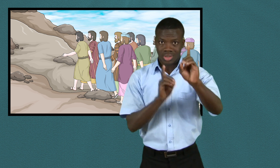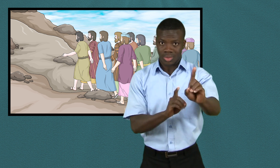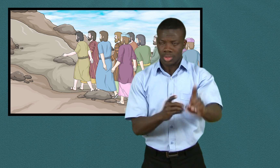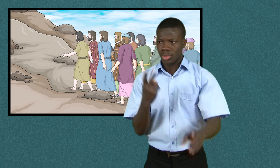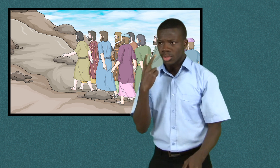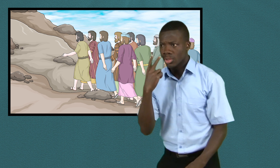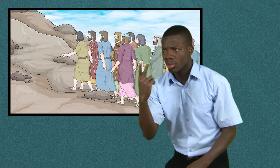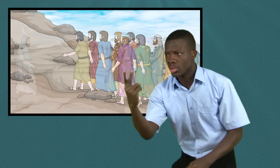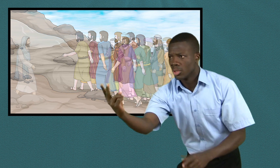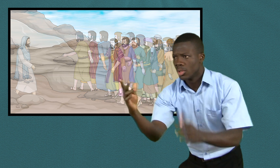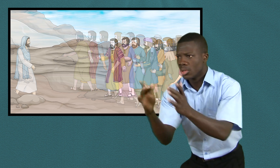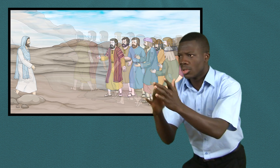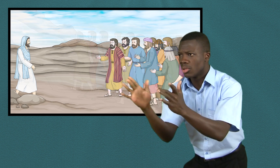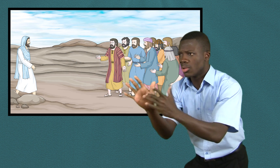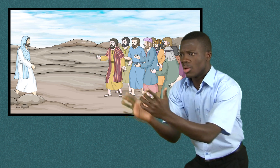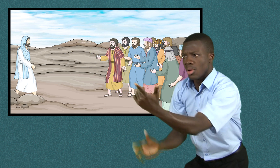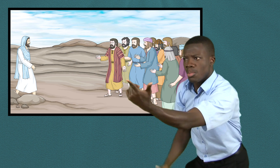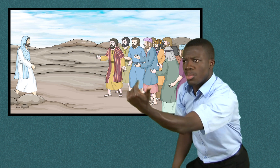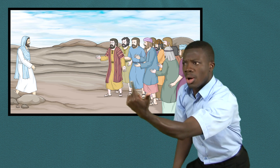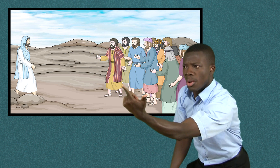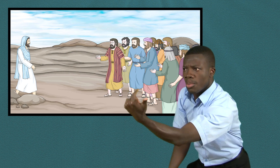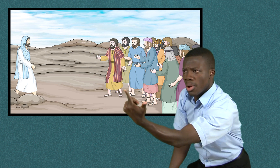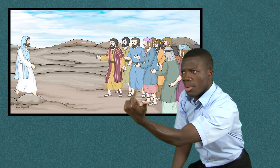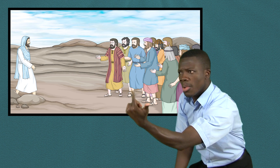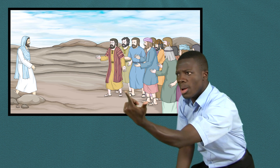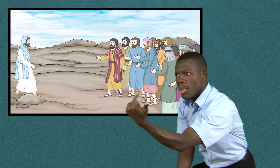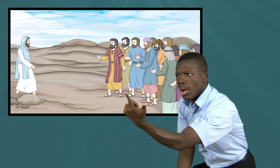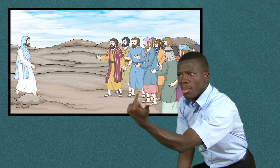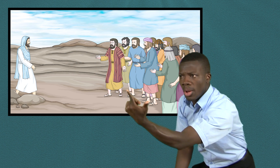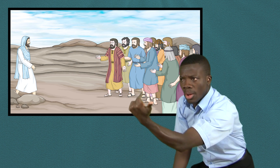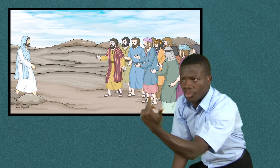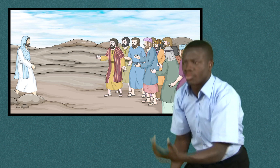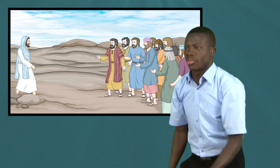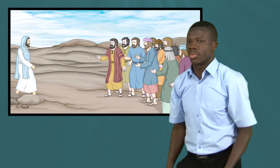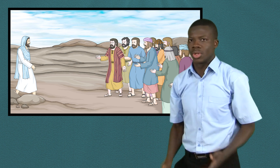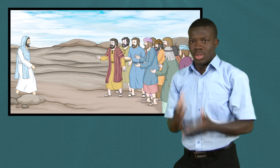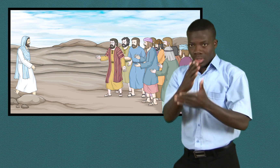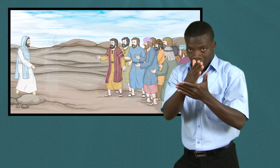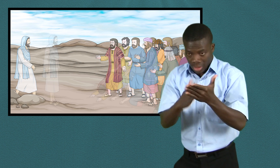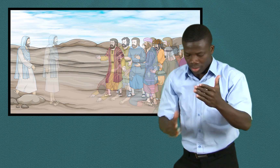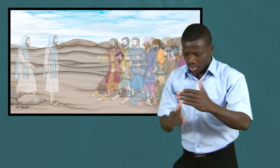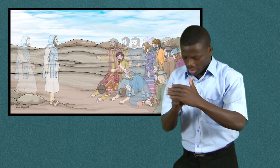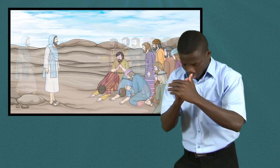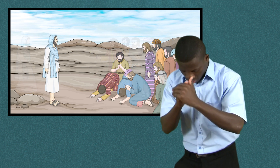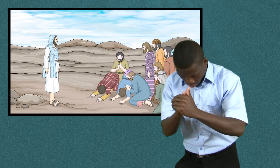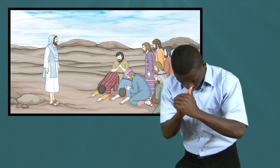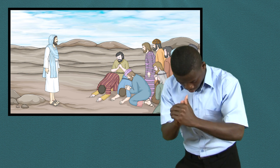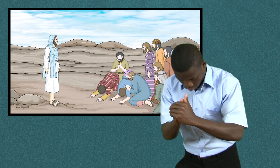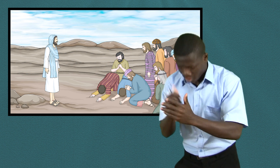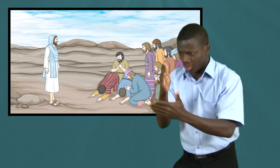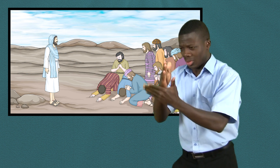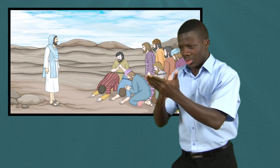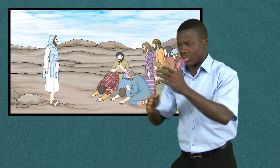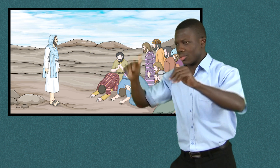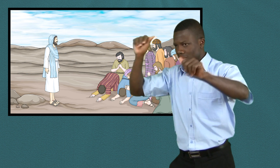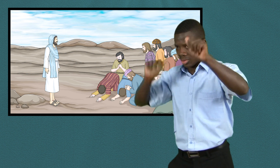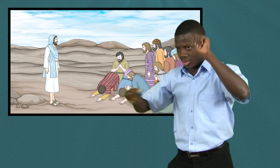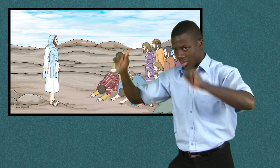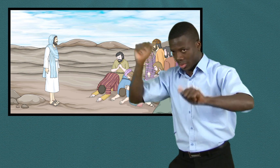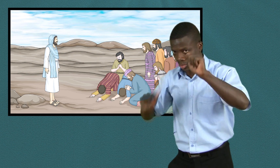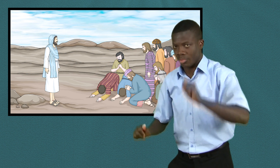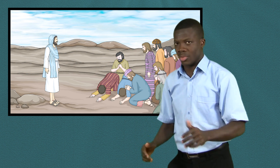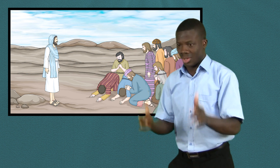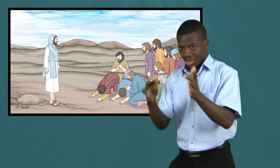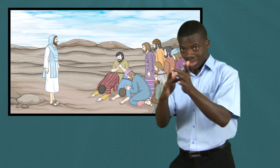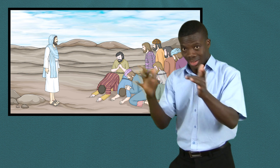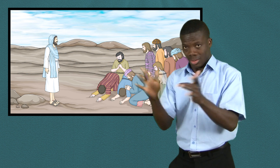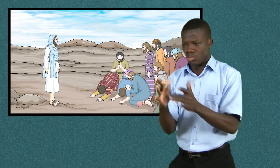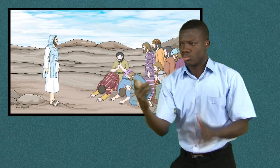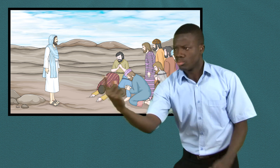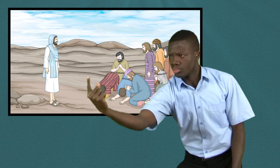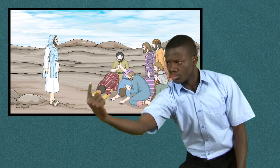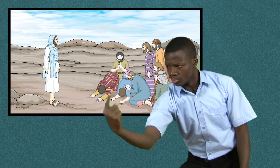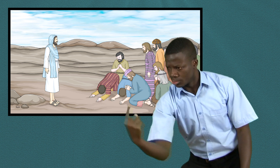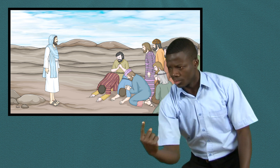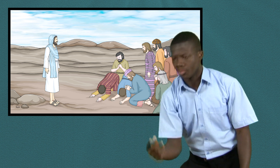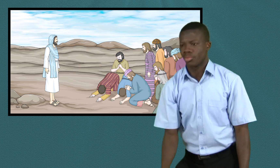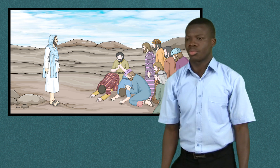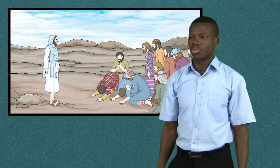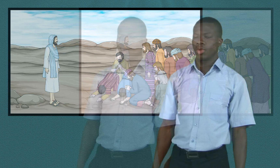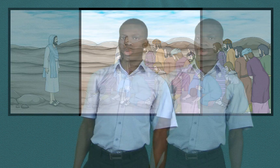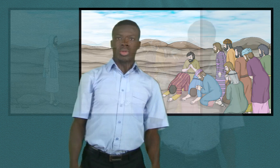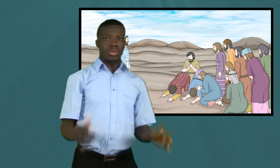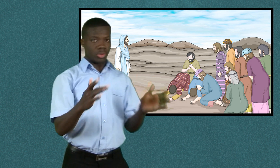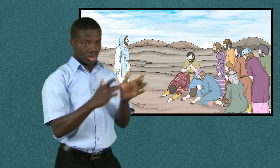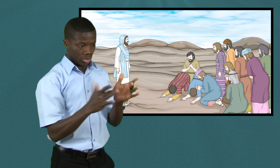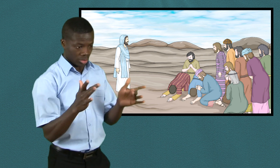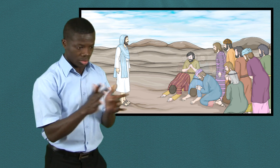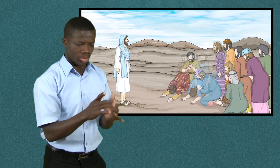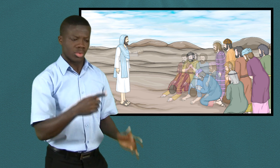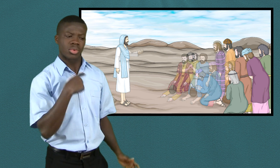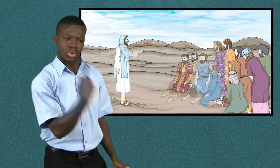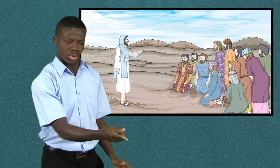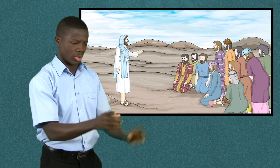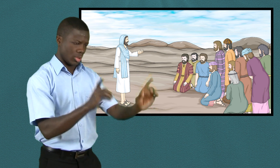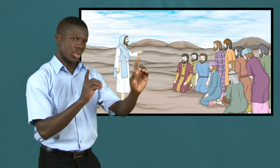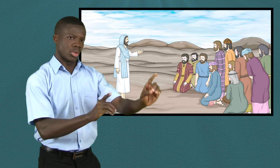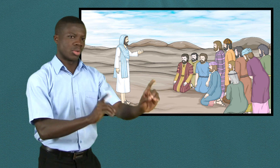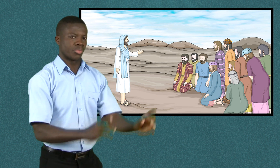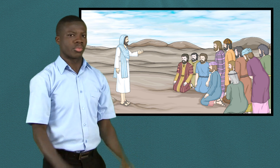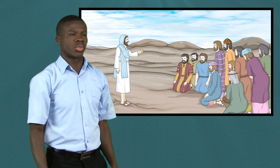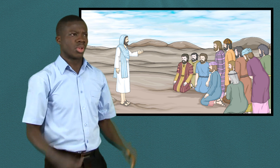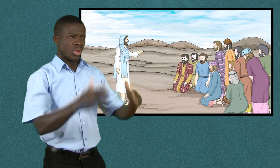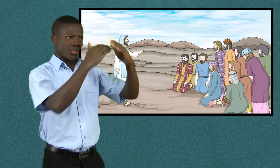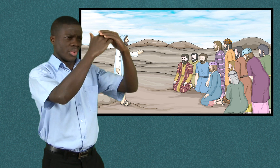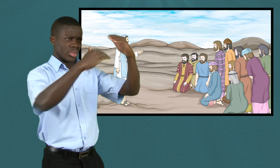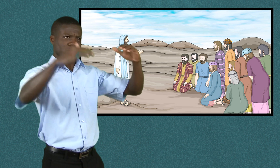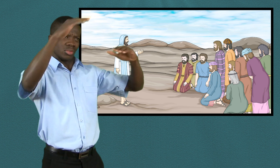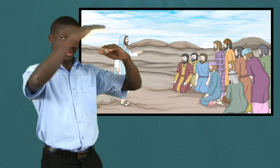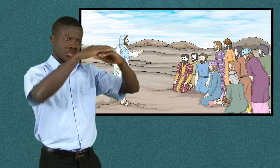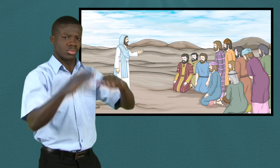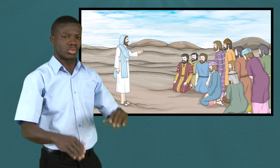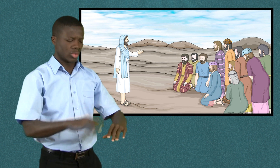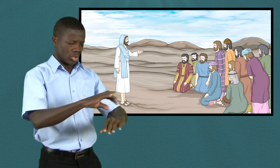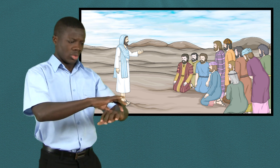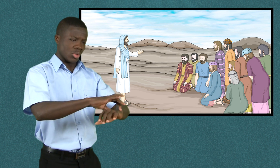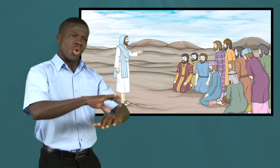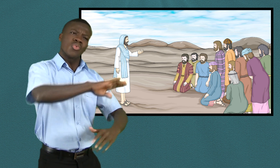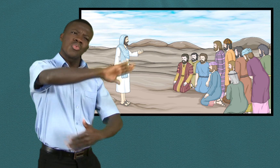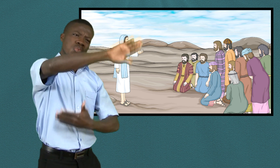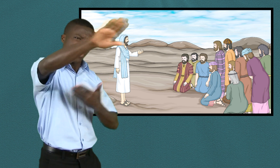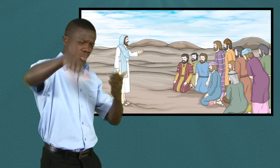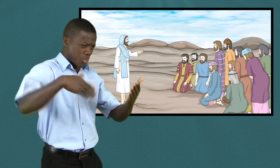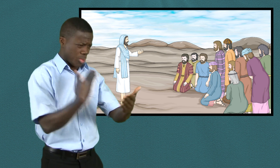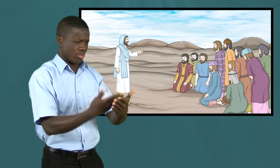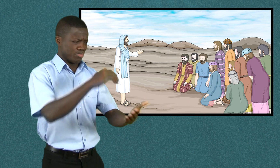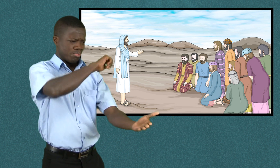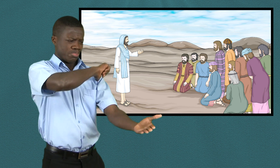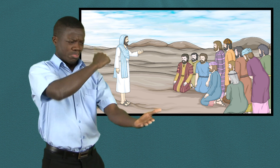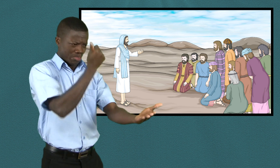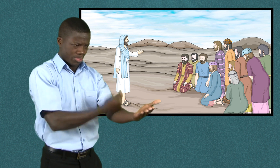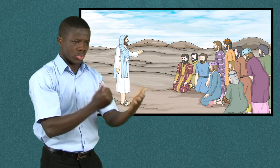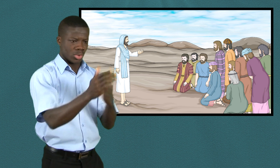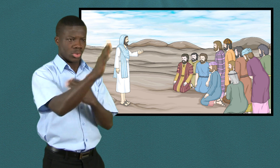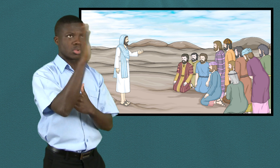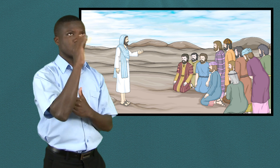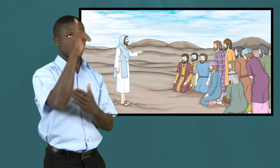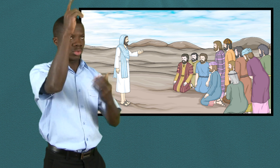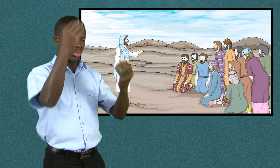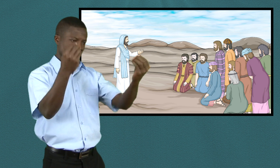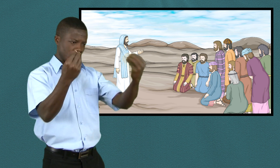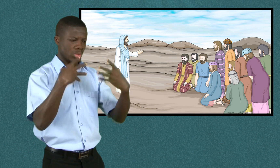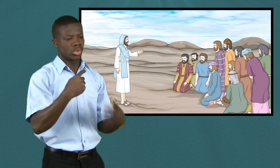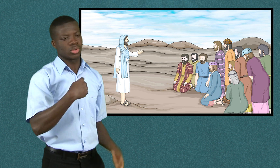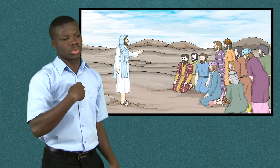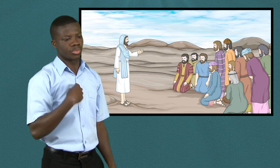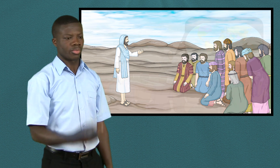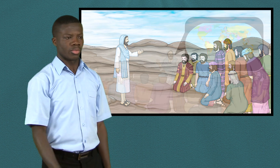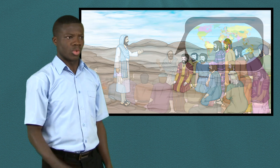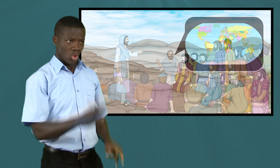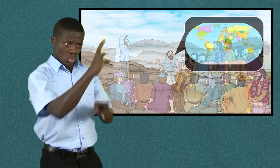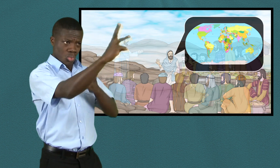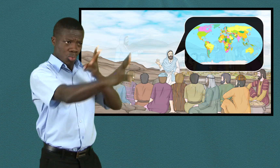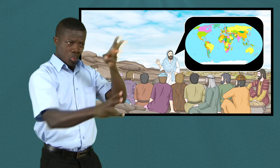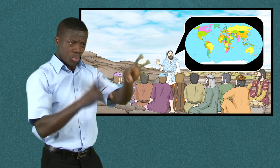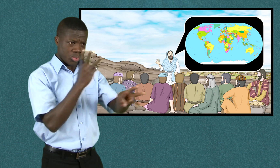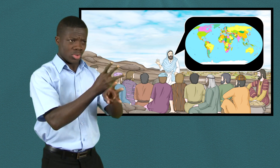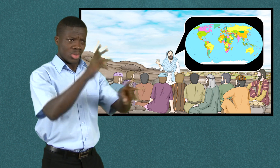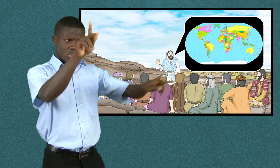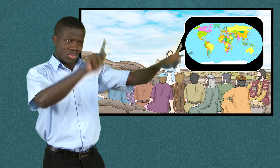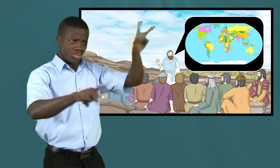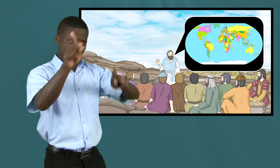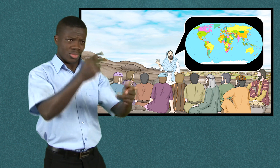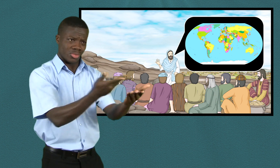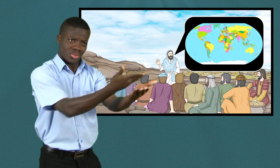When they saw Him, they worshiped Him, but some doubted. Then Jesus came to them and said, “All authority in heaven and on earth has been given to Me.